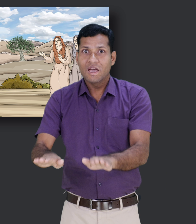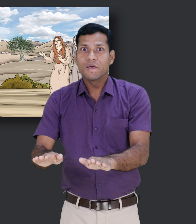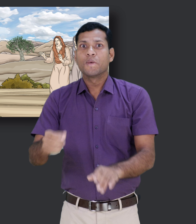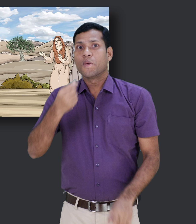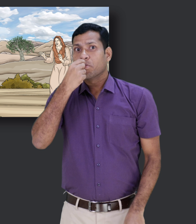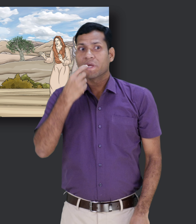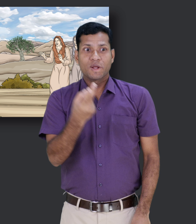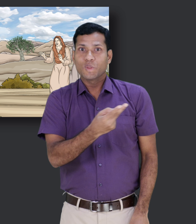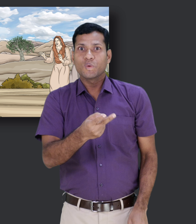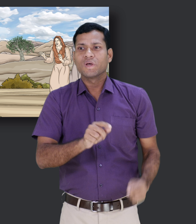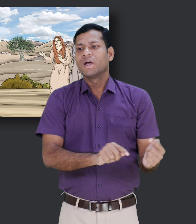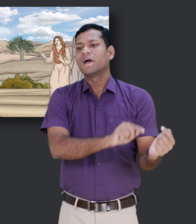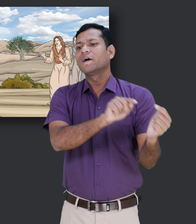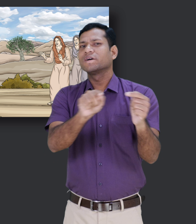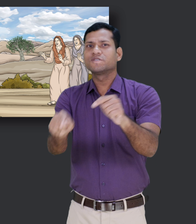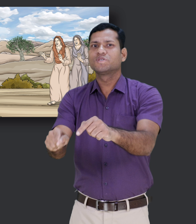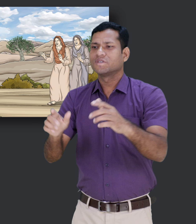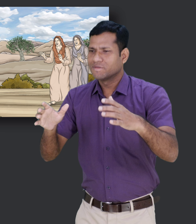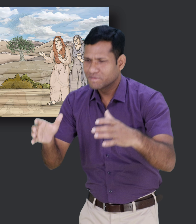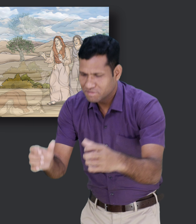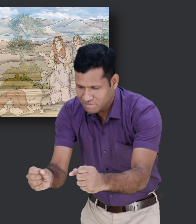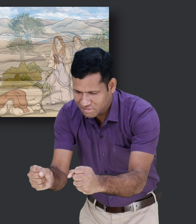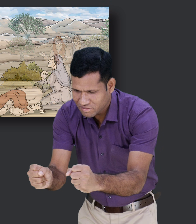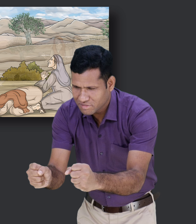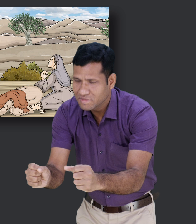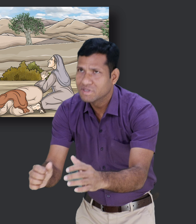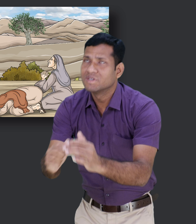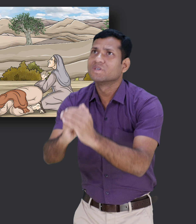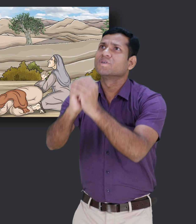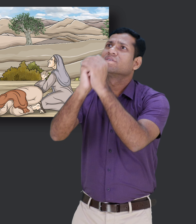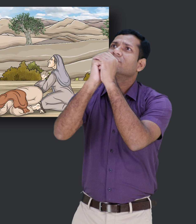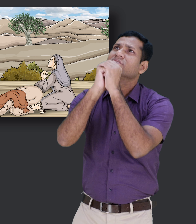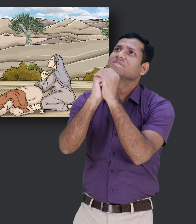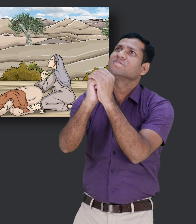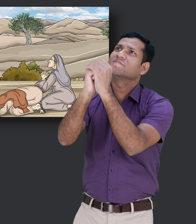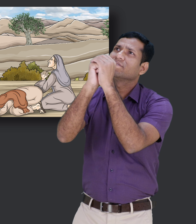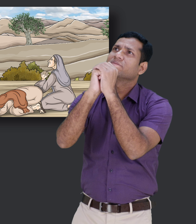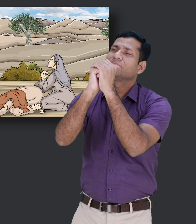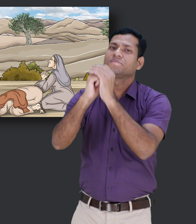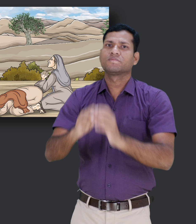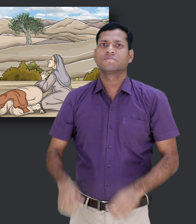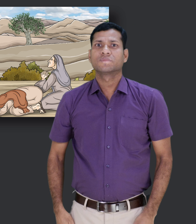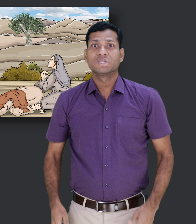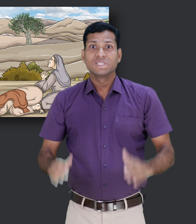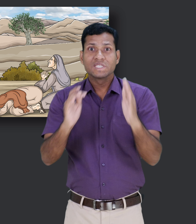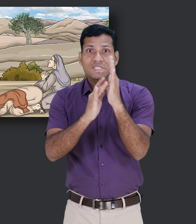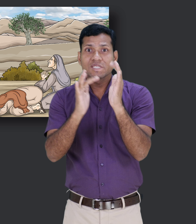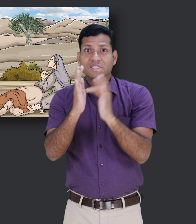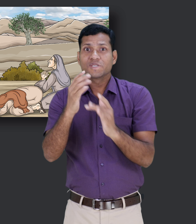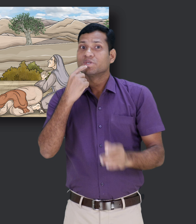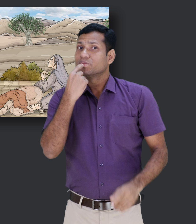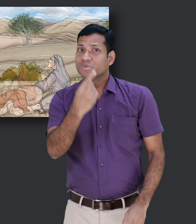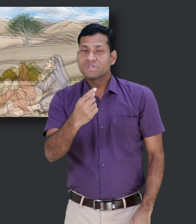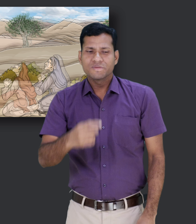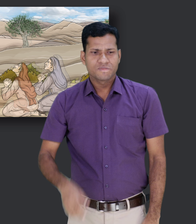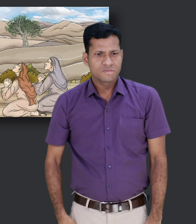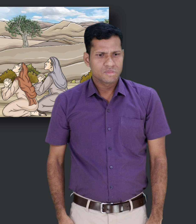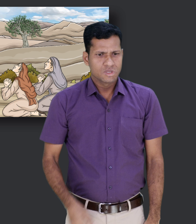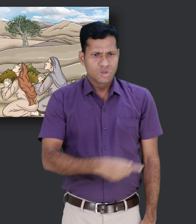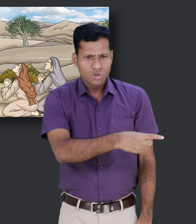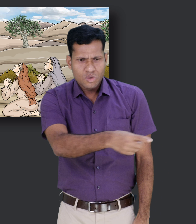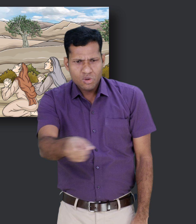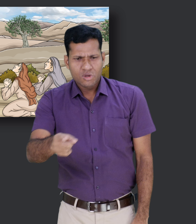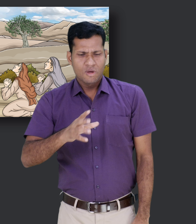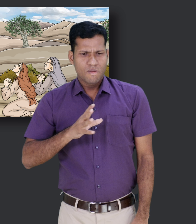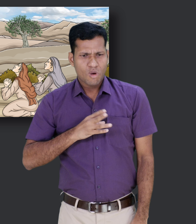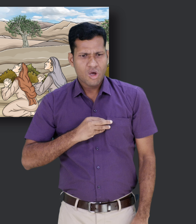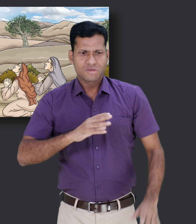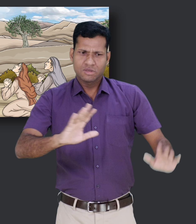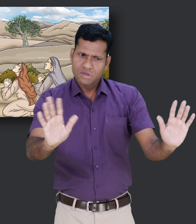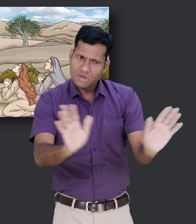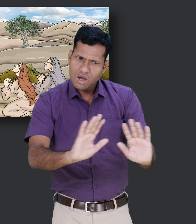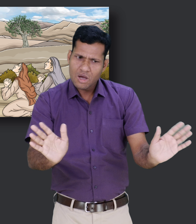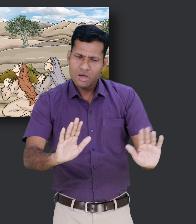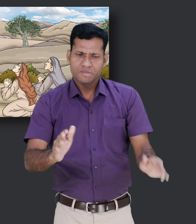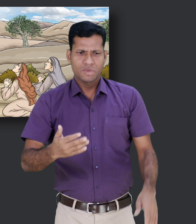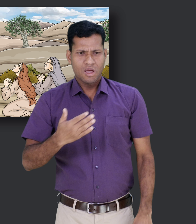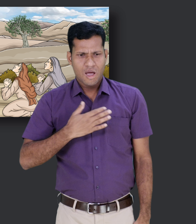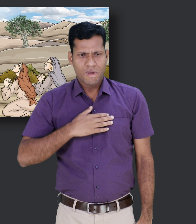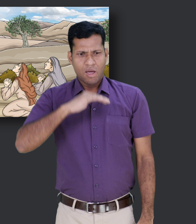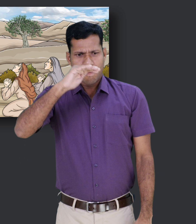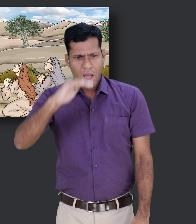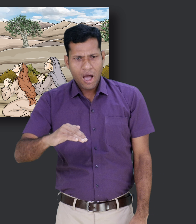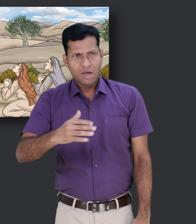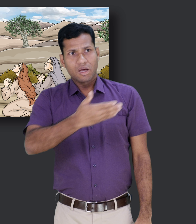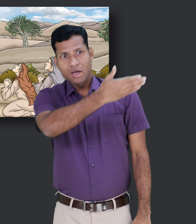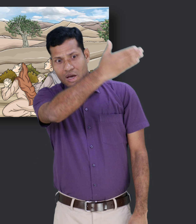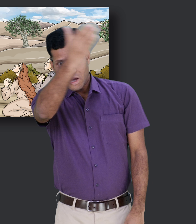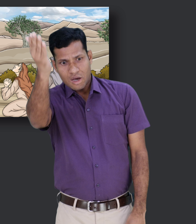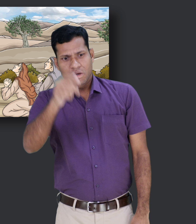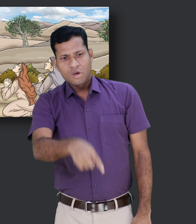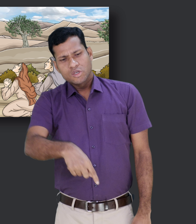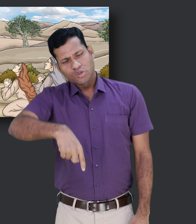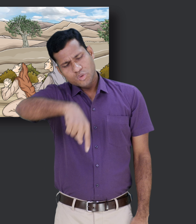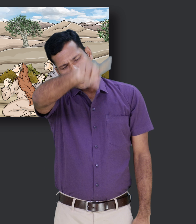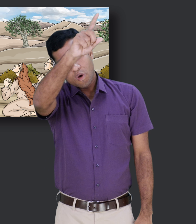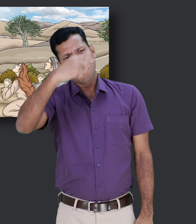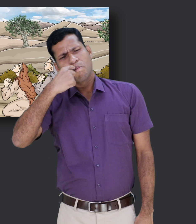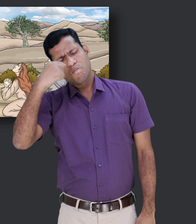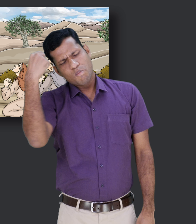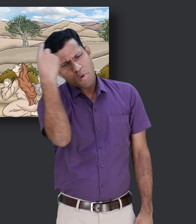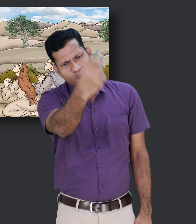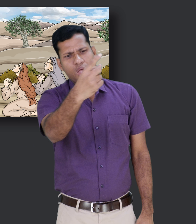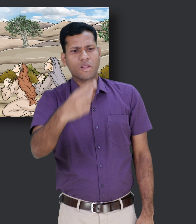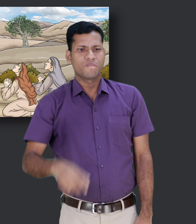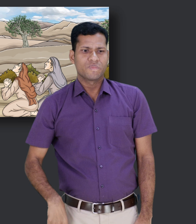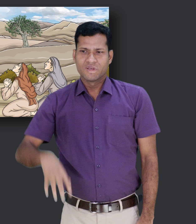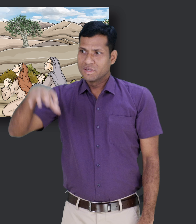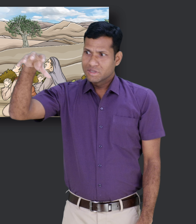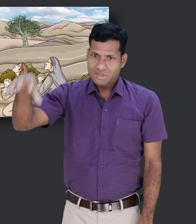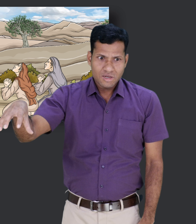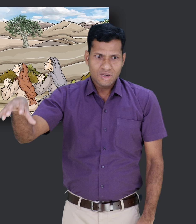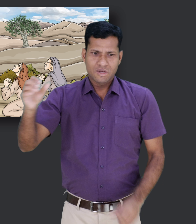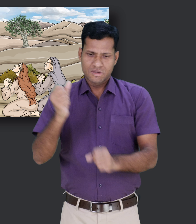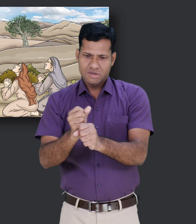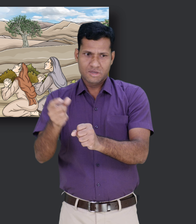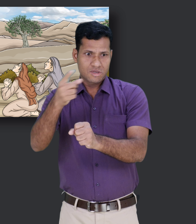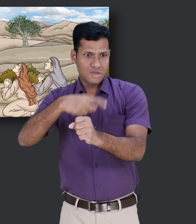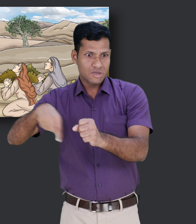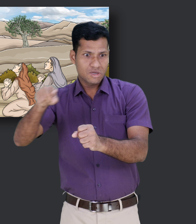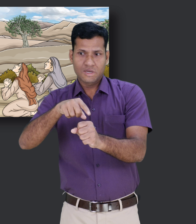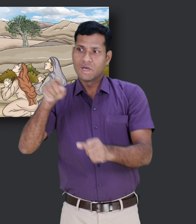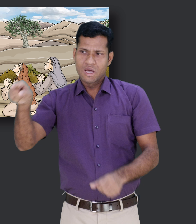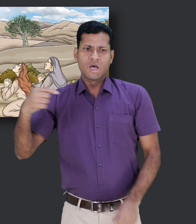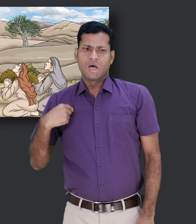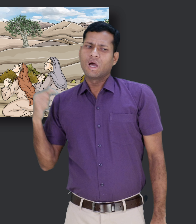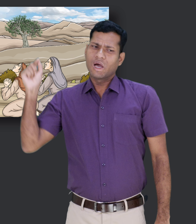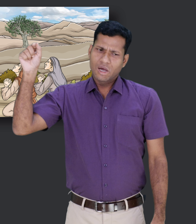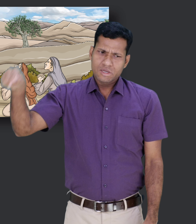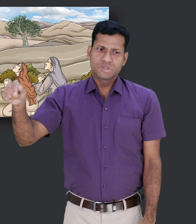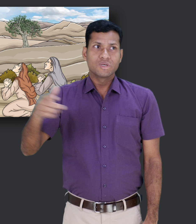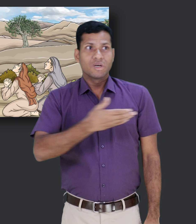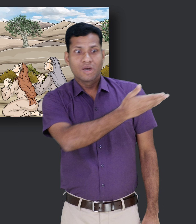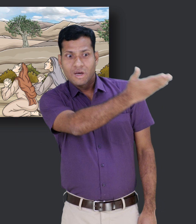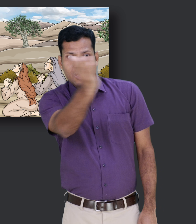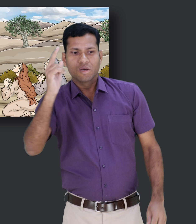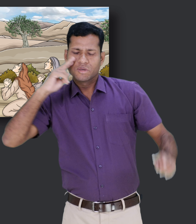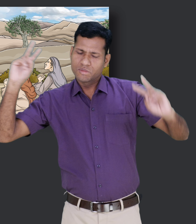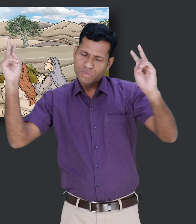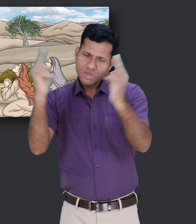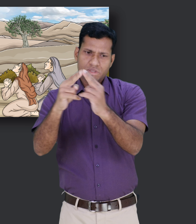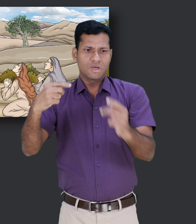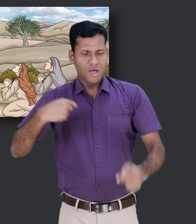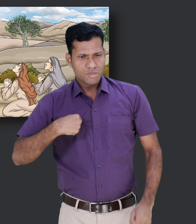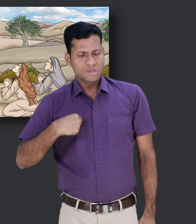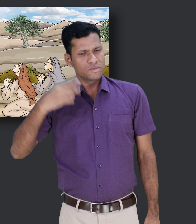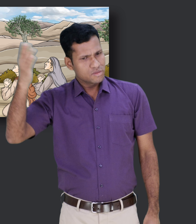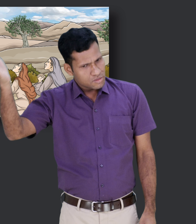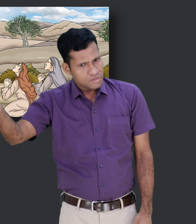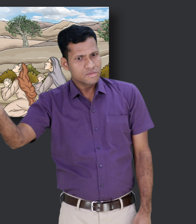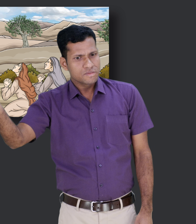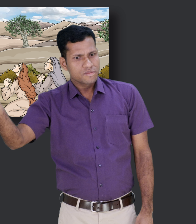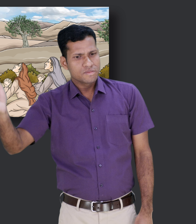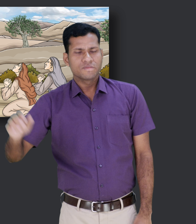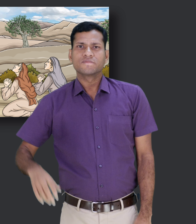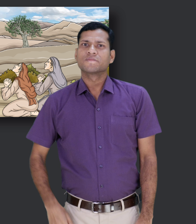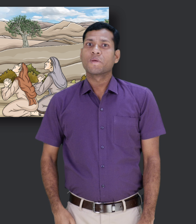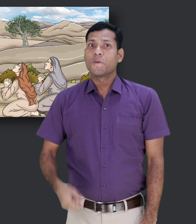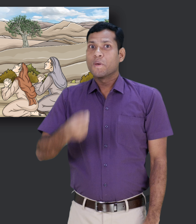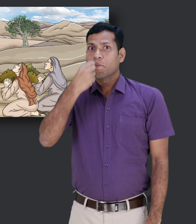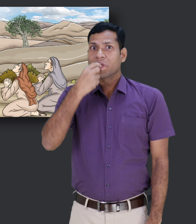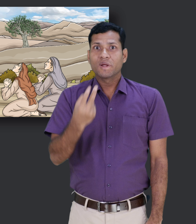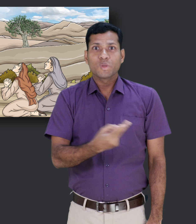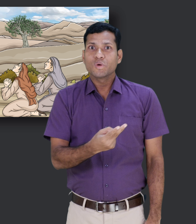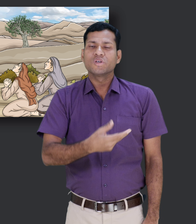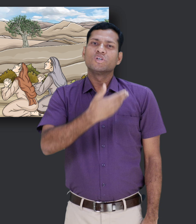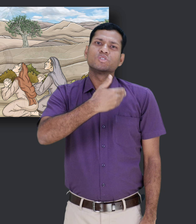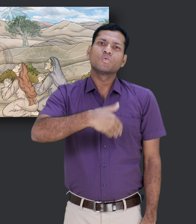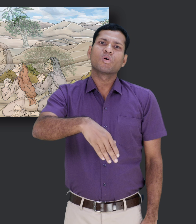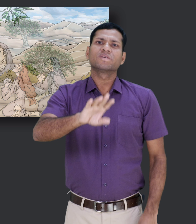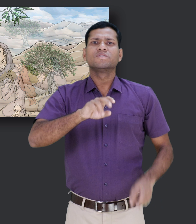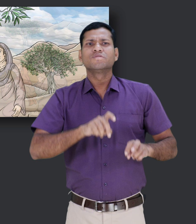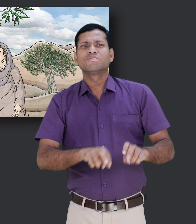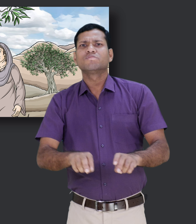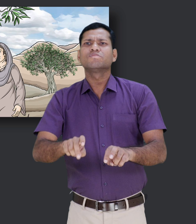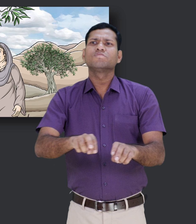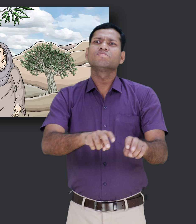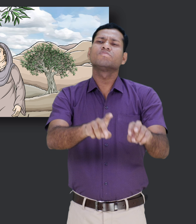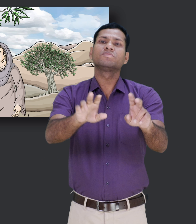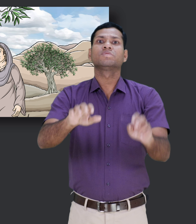They came to Him, grasped His feet, and worshiped Him. “Do not be afraid,” said Jesus. “Go and tell My brothers to go to Galilee. There they will see Me.”